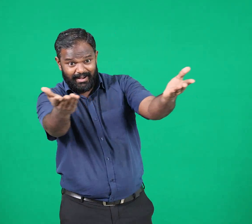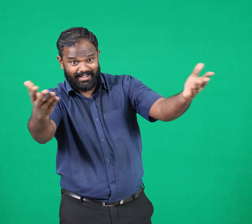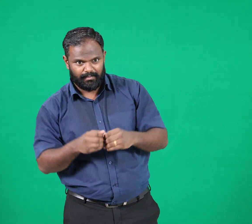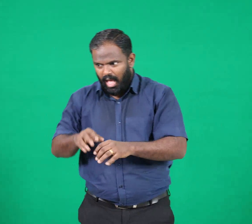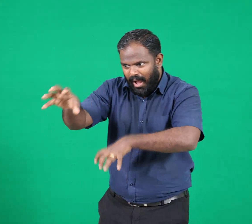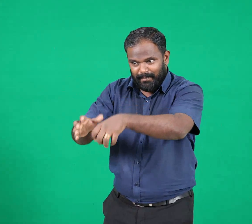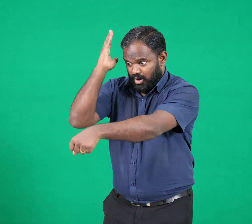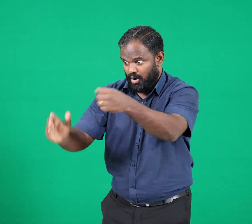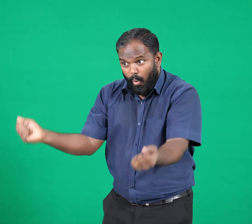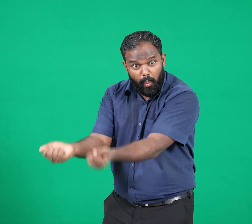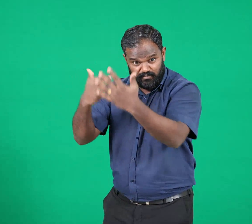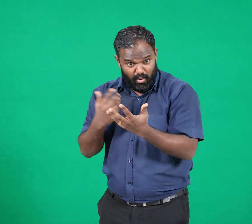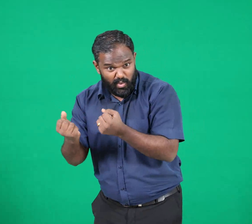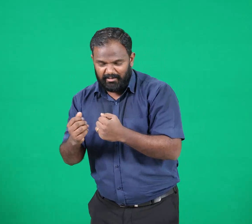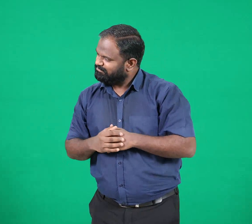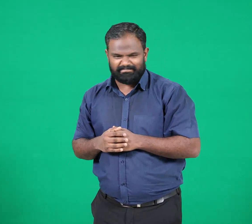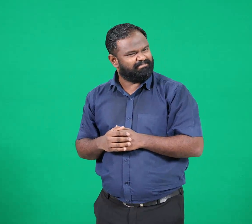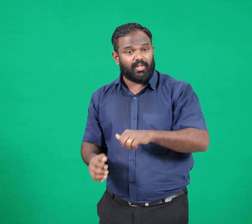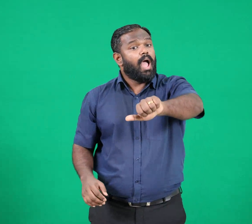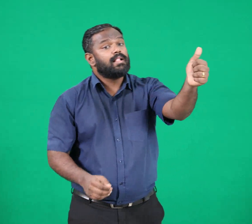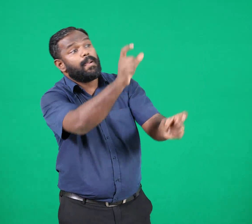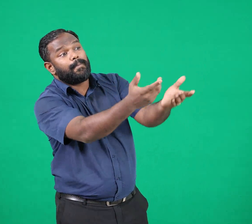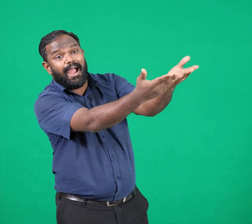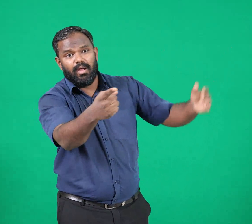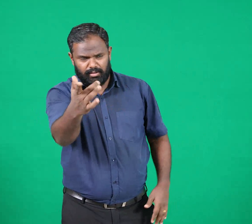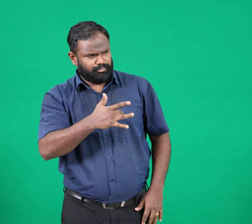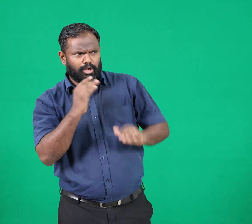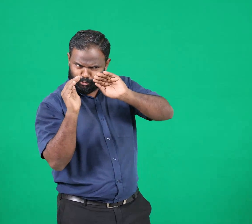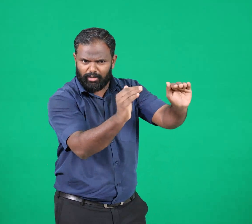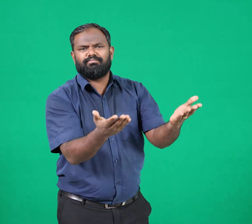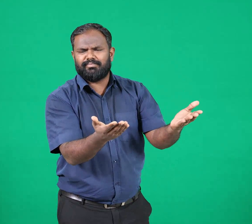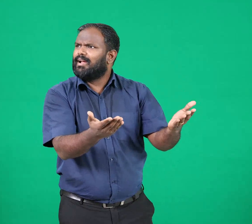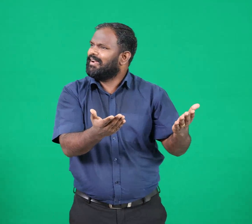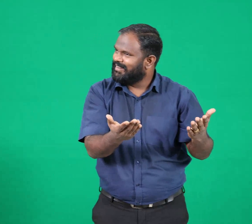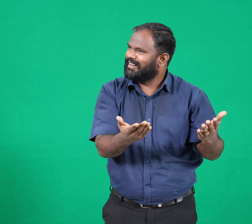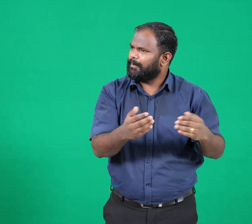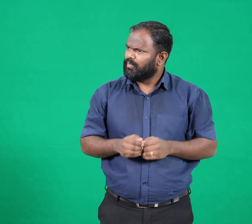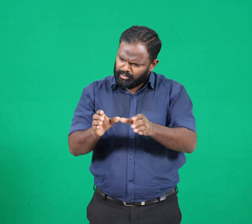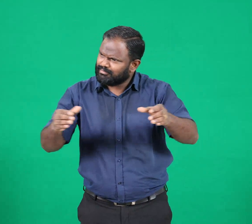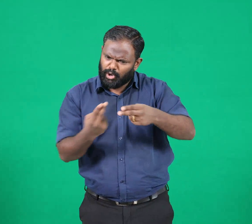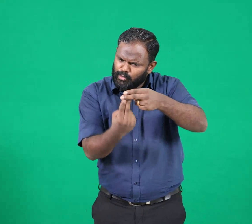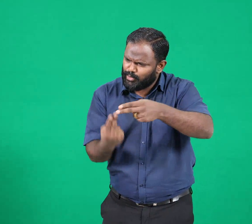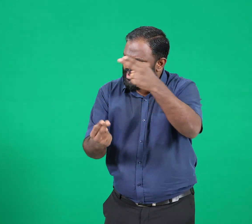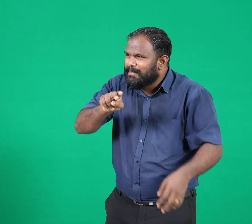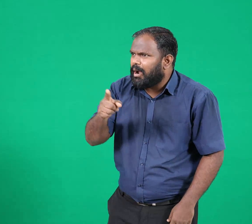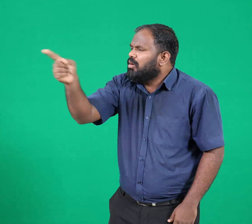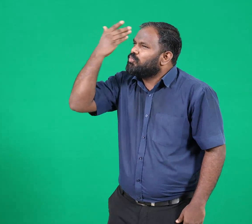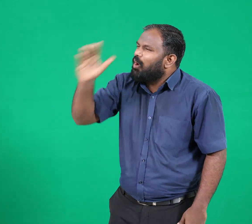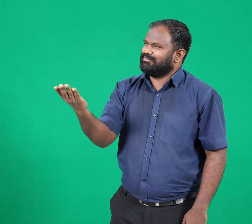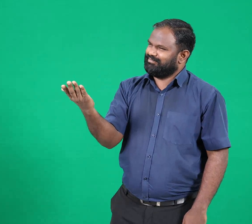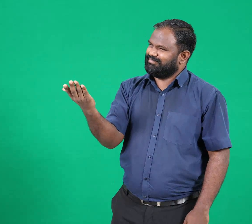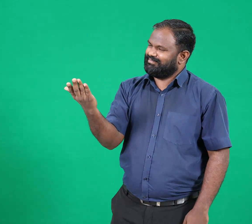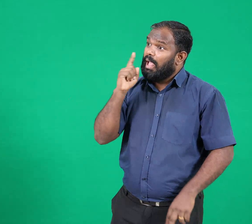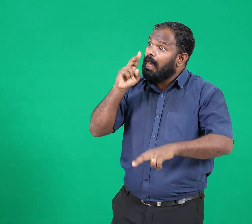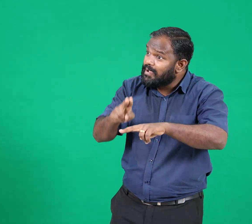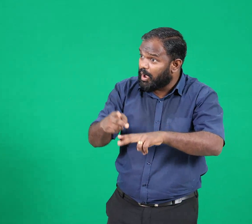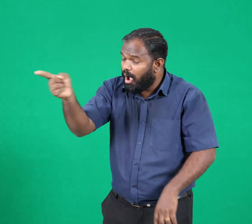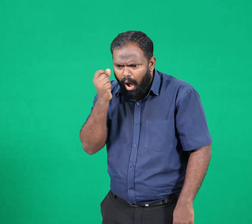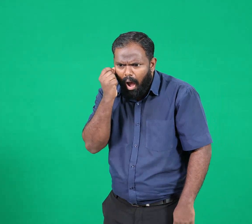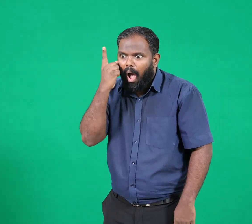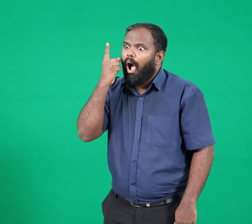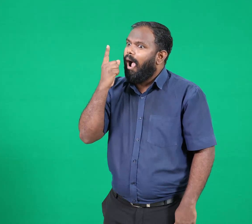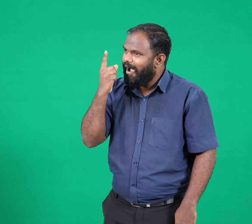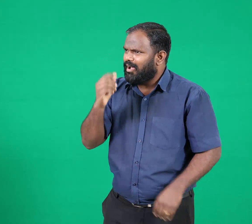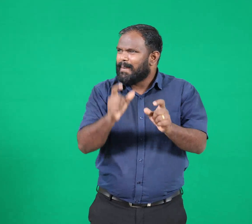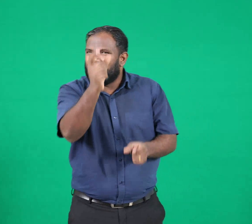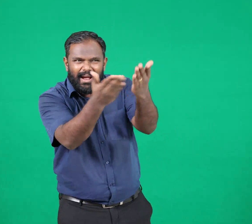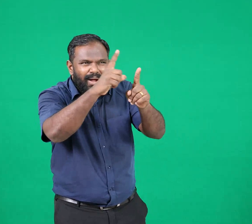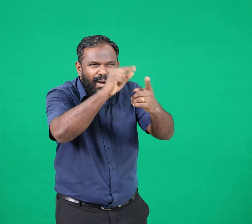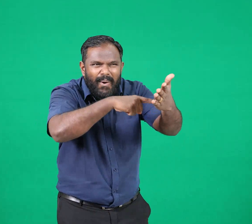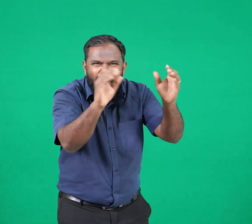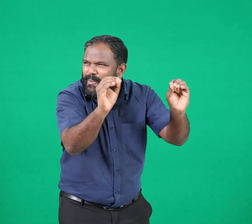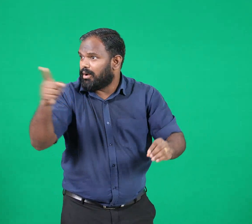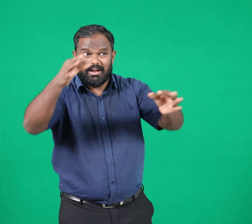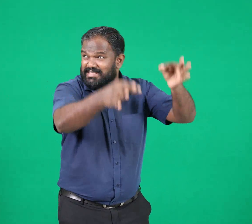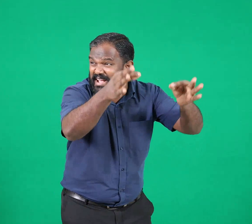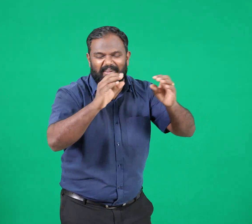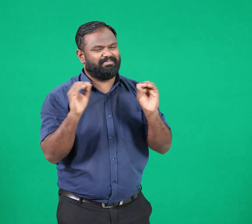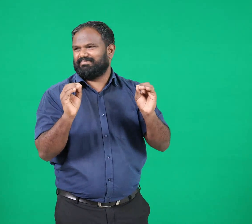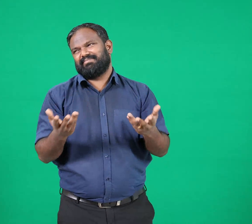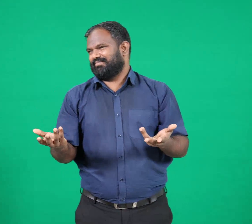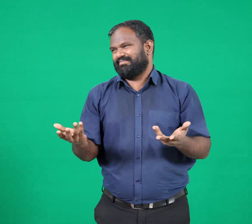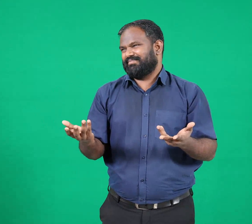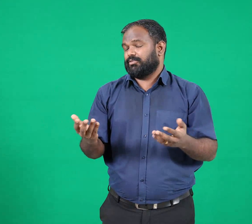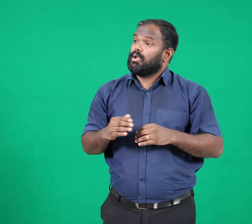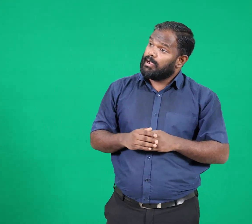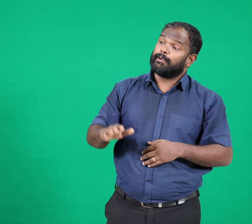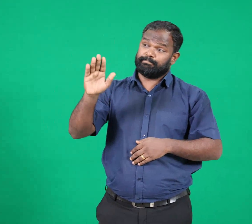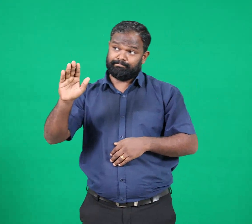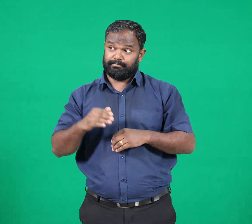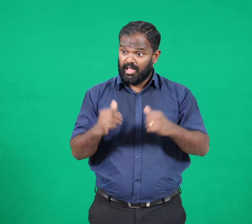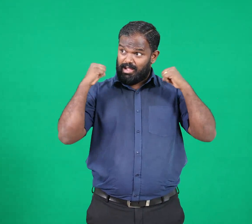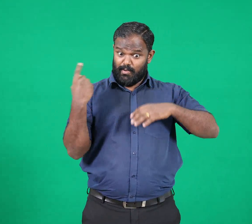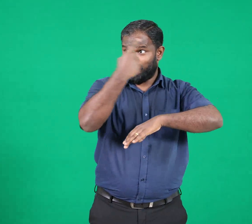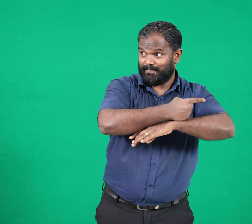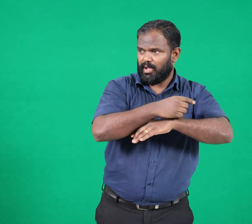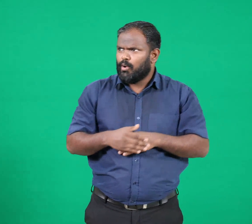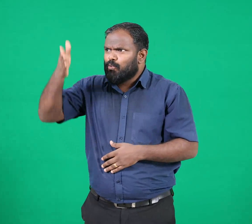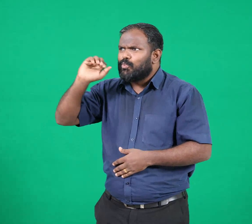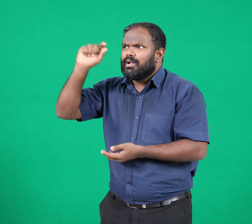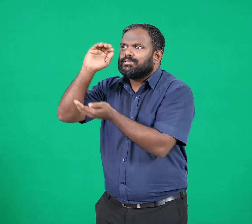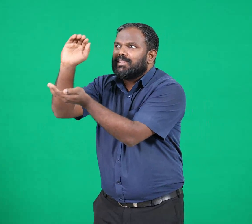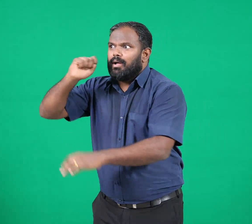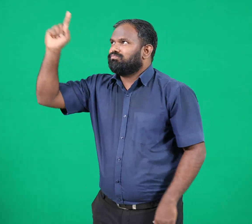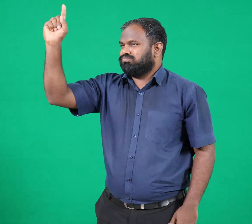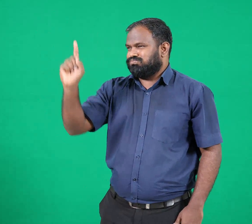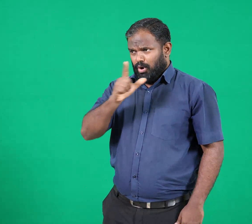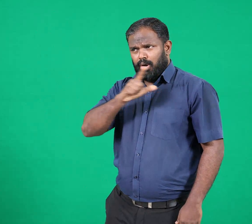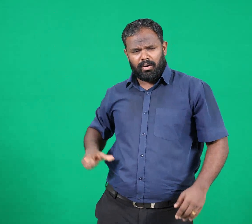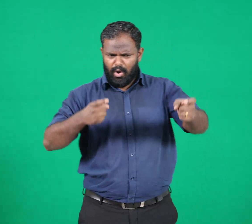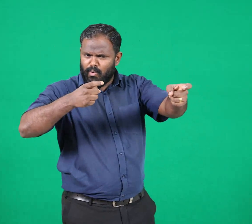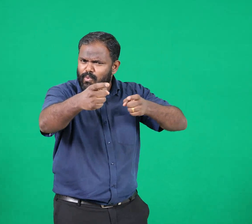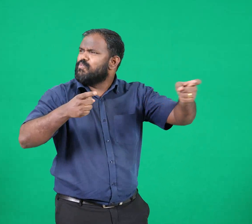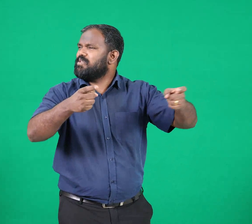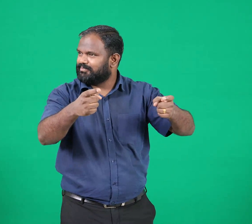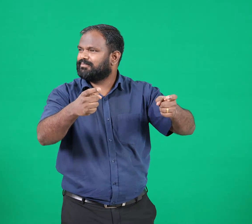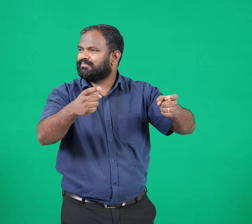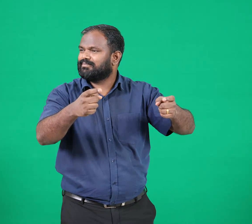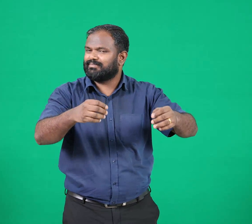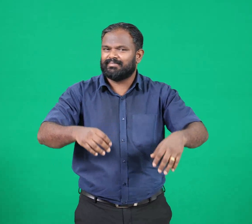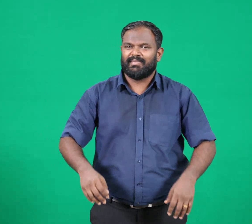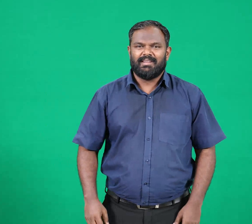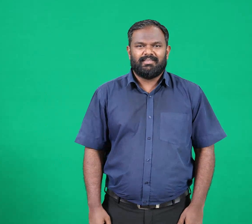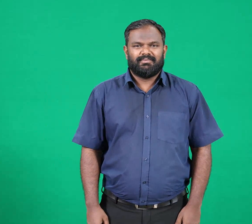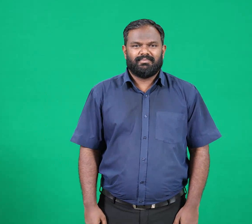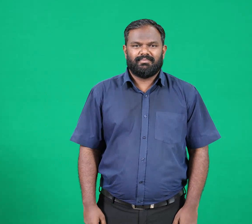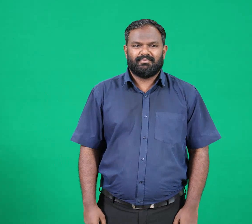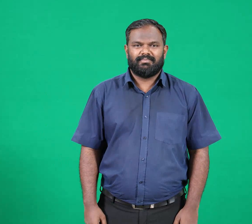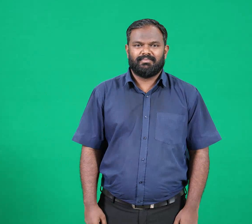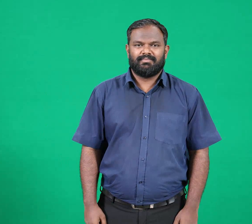If only you had known the meaning of ' I desire mercy, not sacrifice,' you would not have condemned the innocent. For the Son of Man is Lord of the Sabbath."